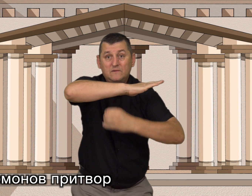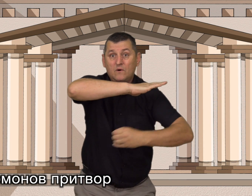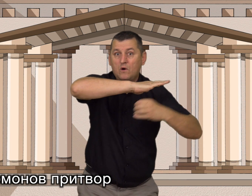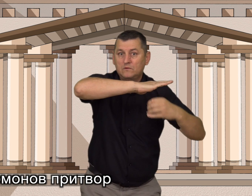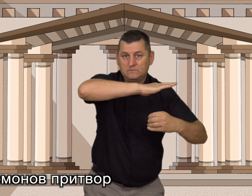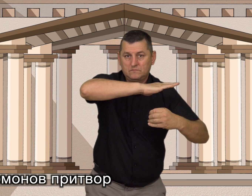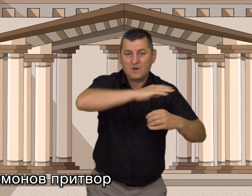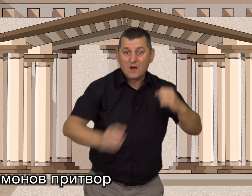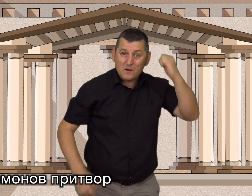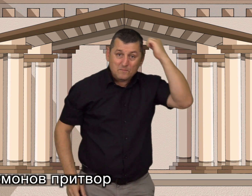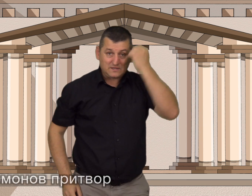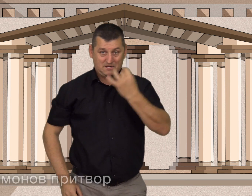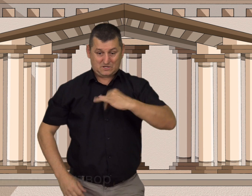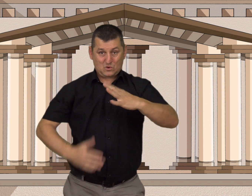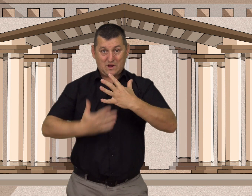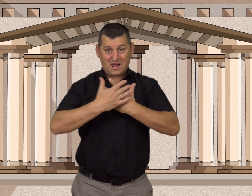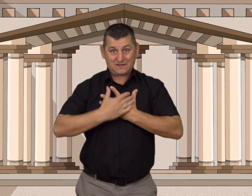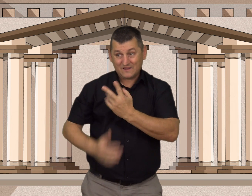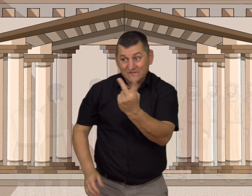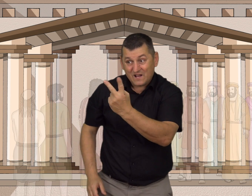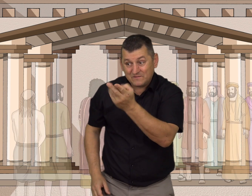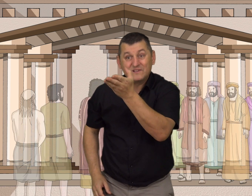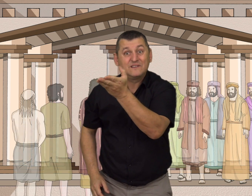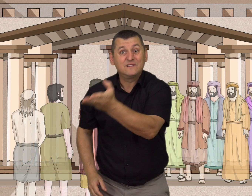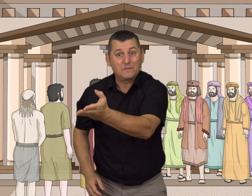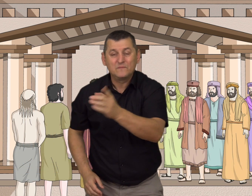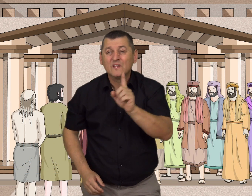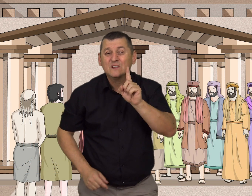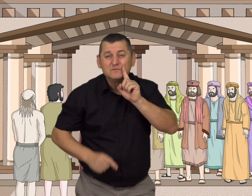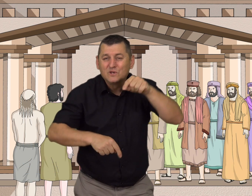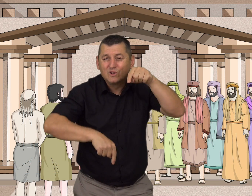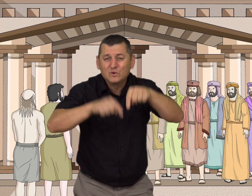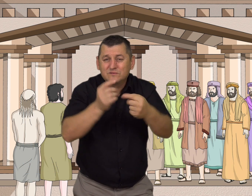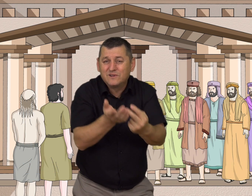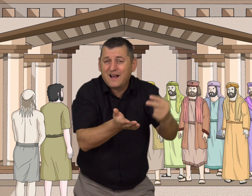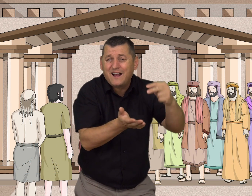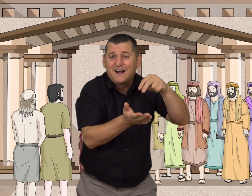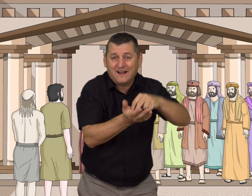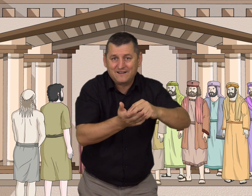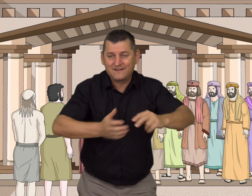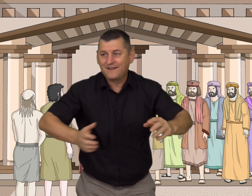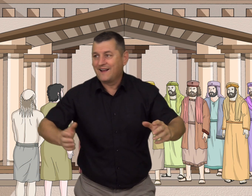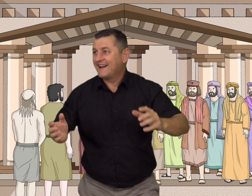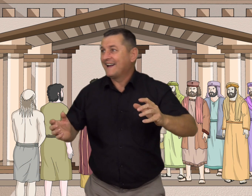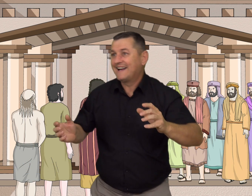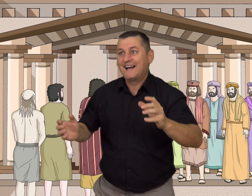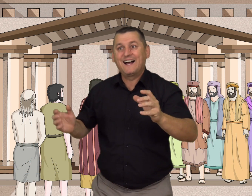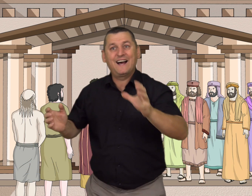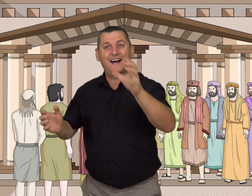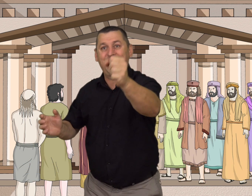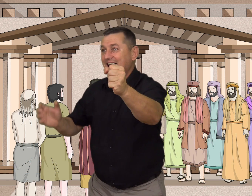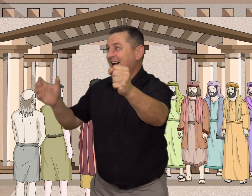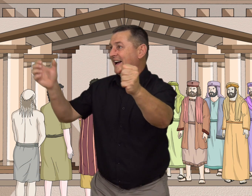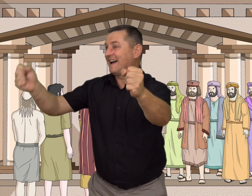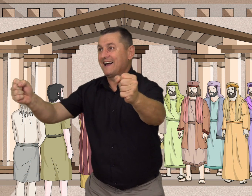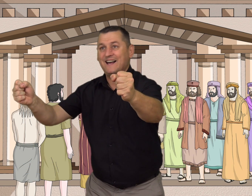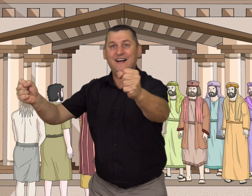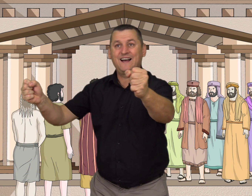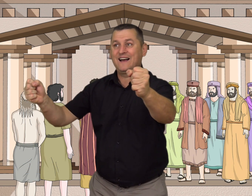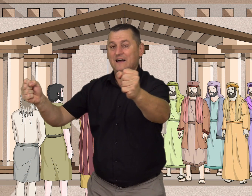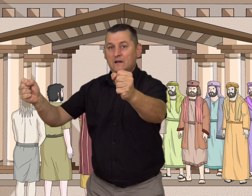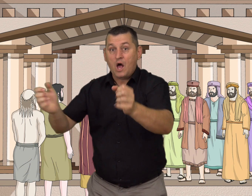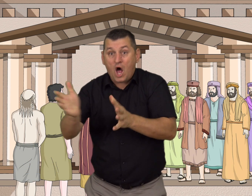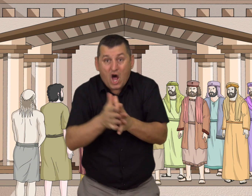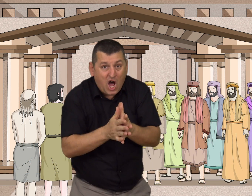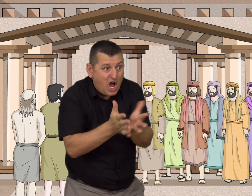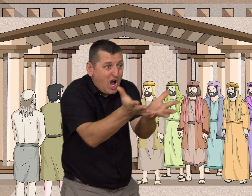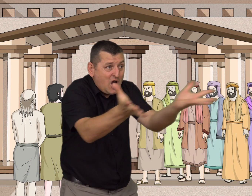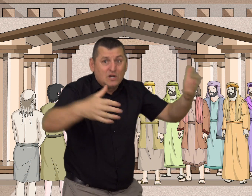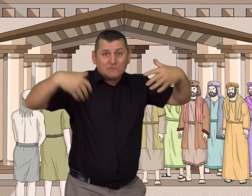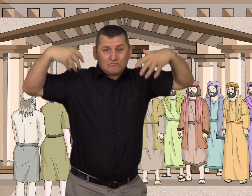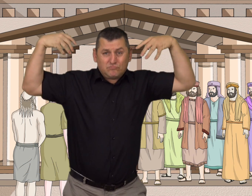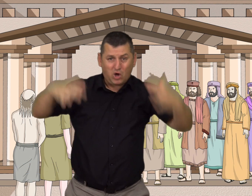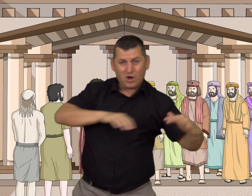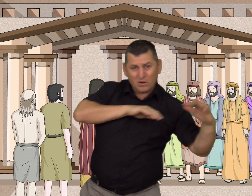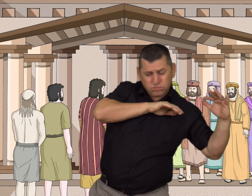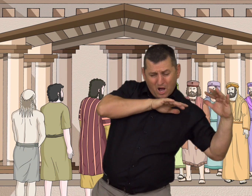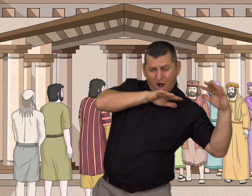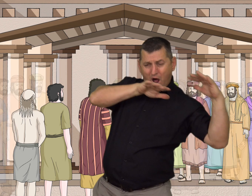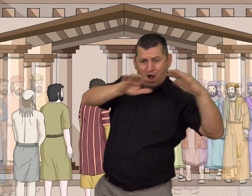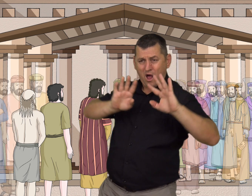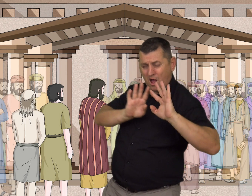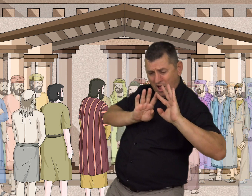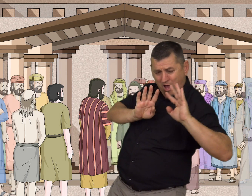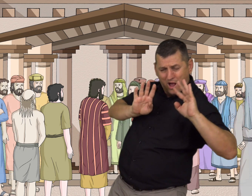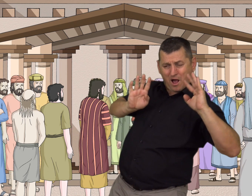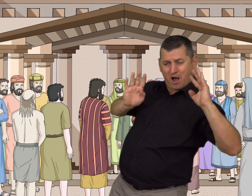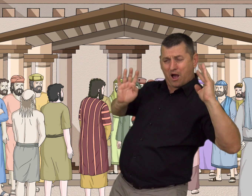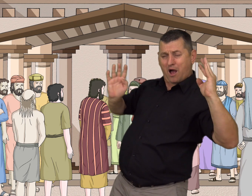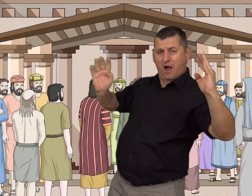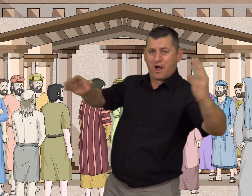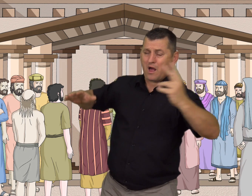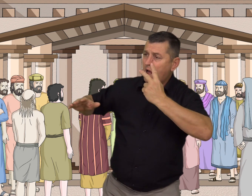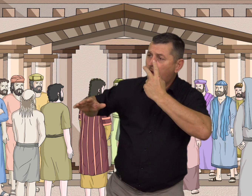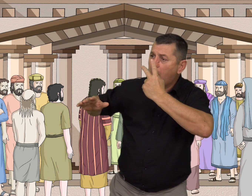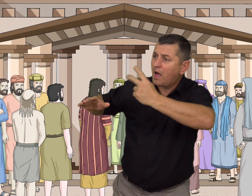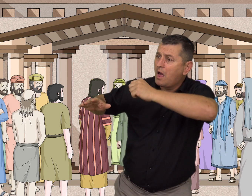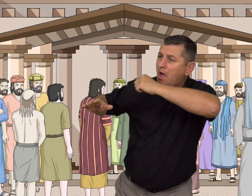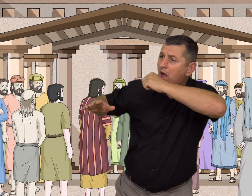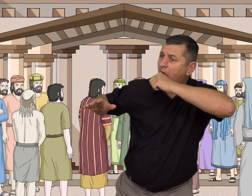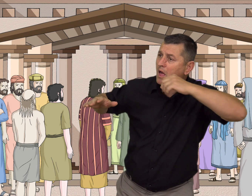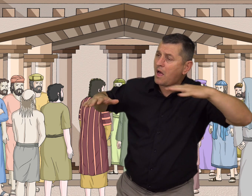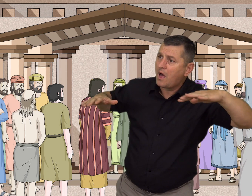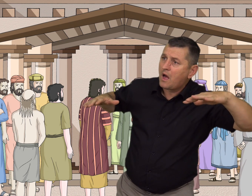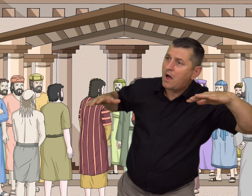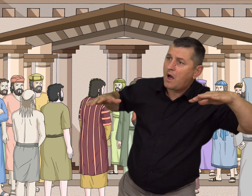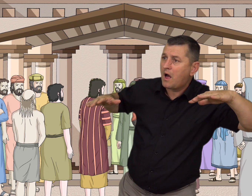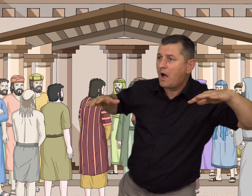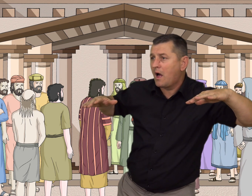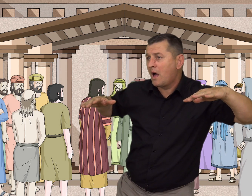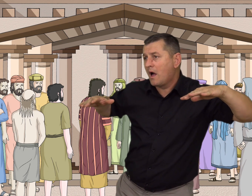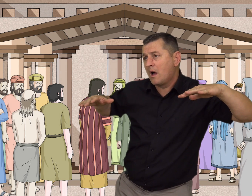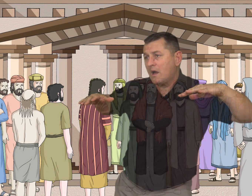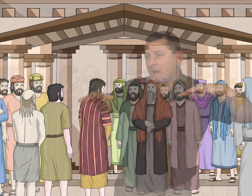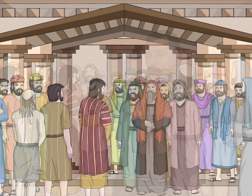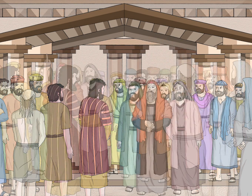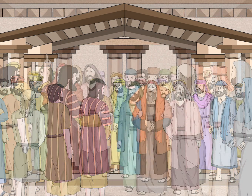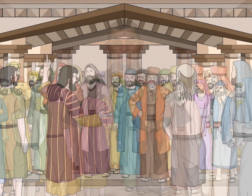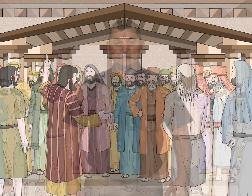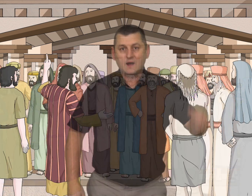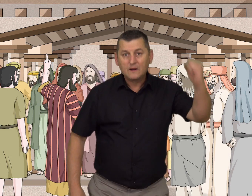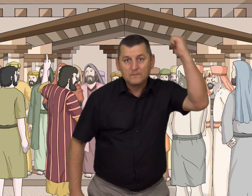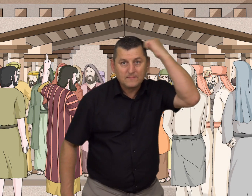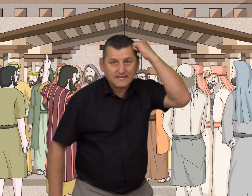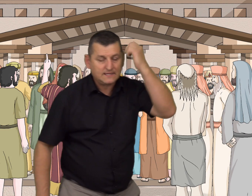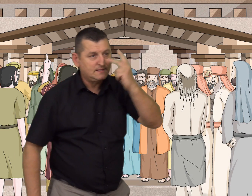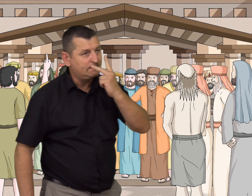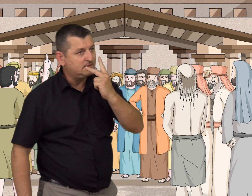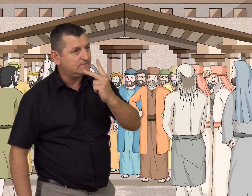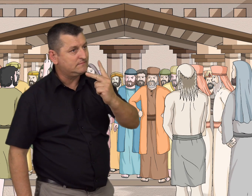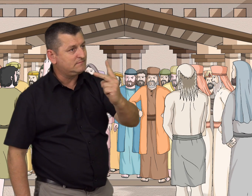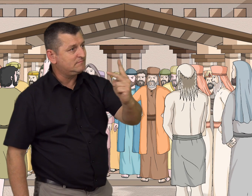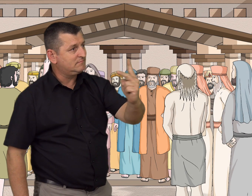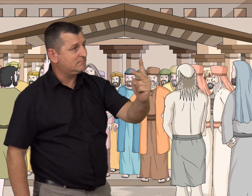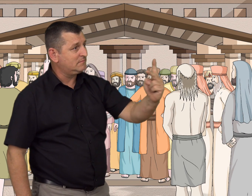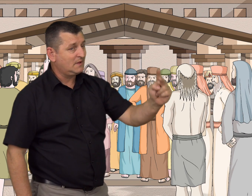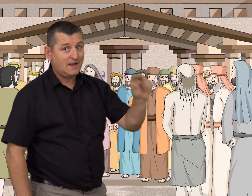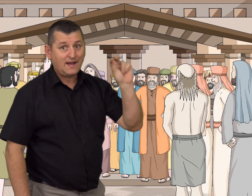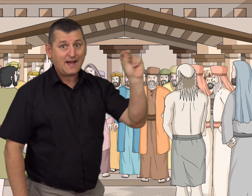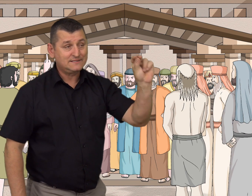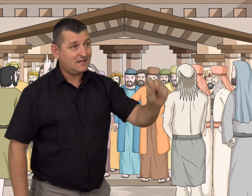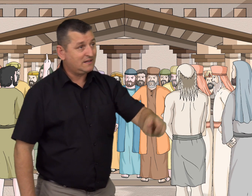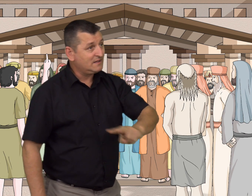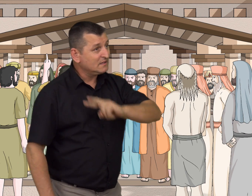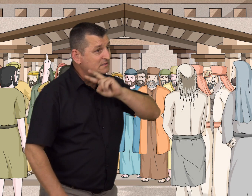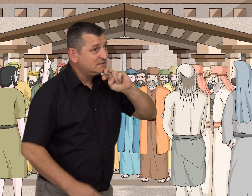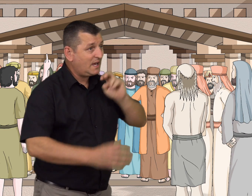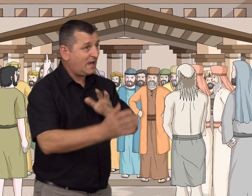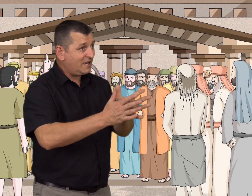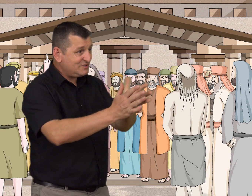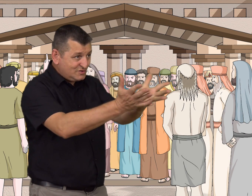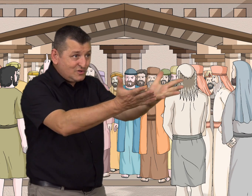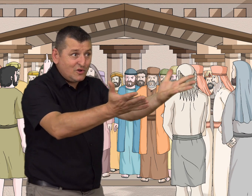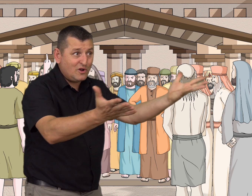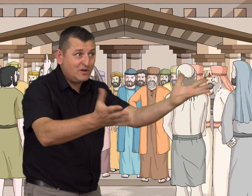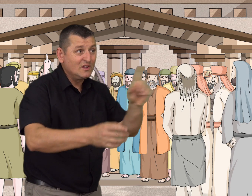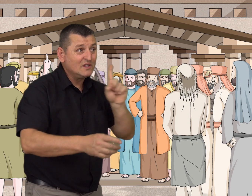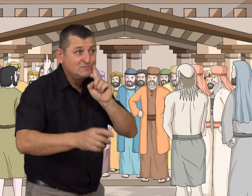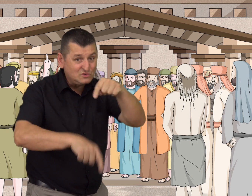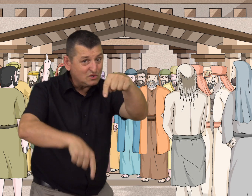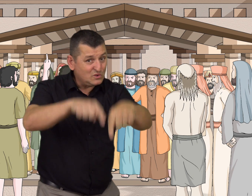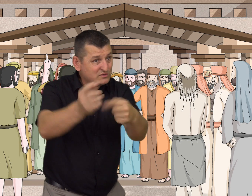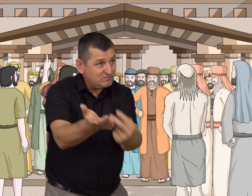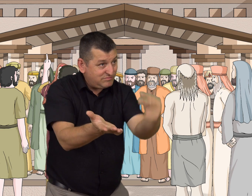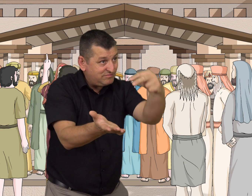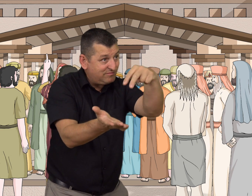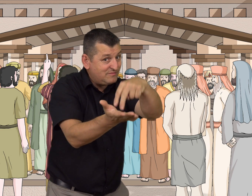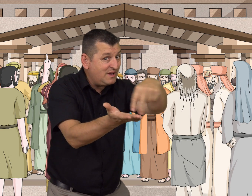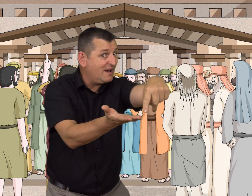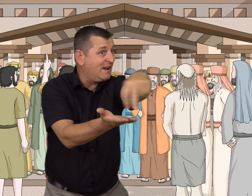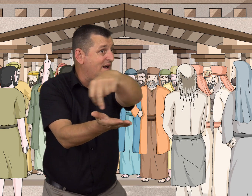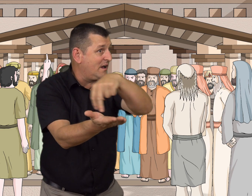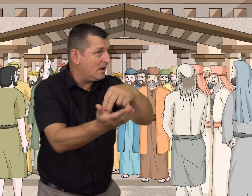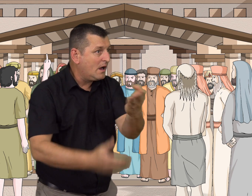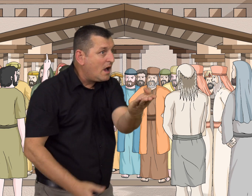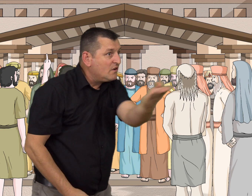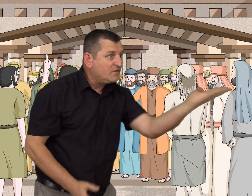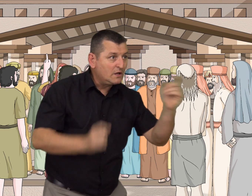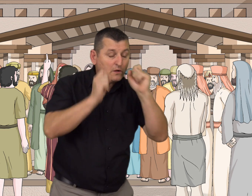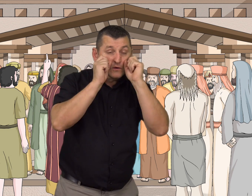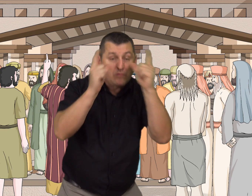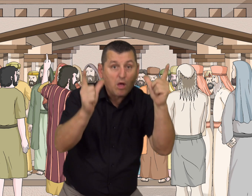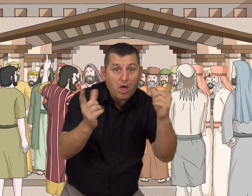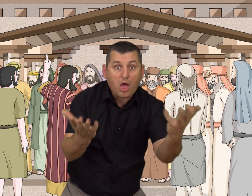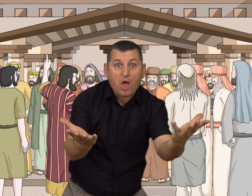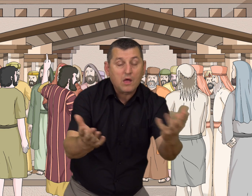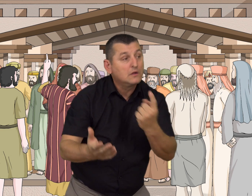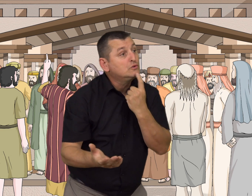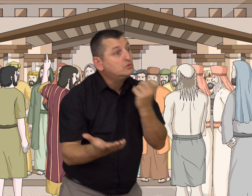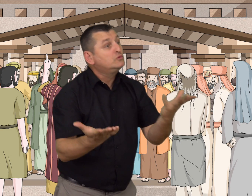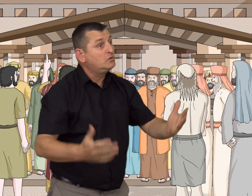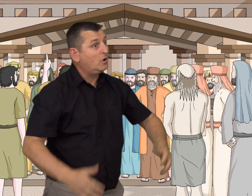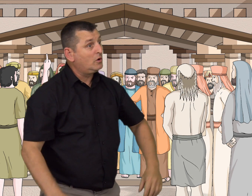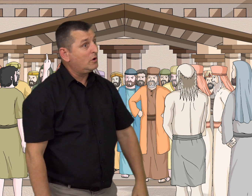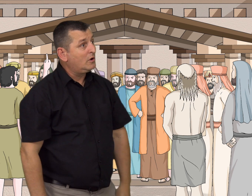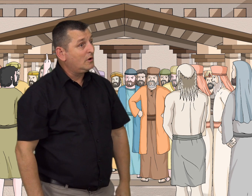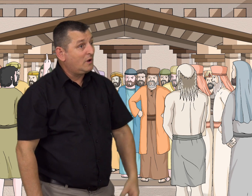And when Peter saw this, he addressed the people: “Men of Israel, why are you surprised by this?